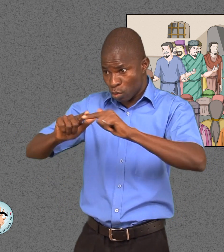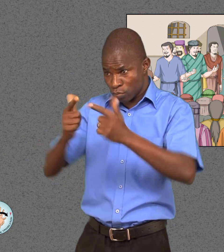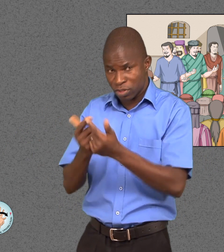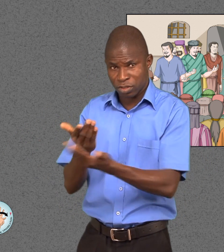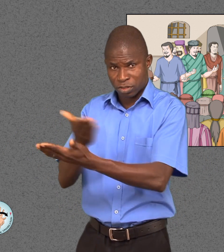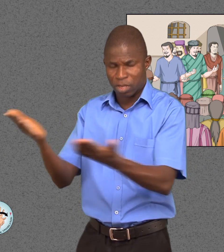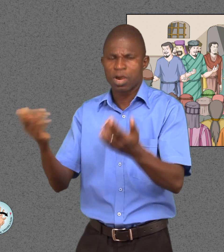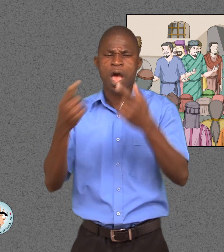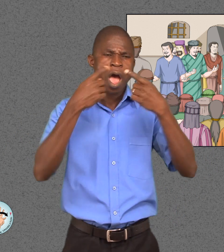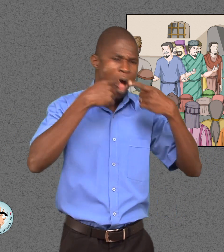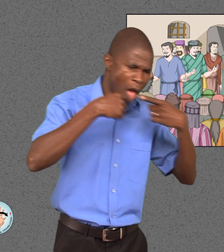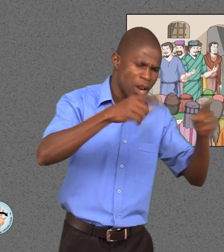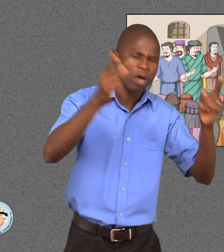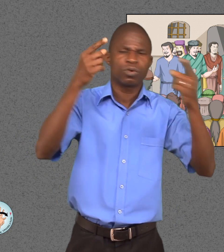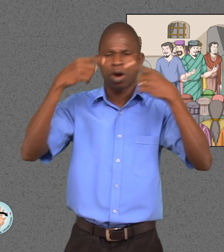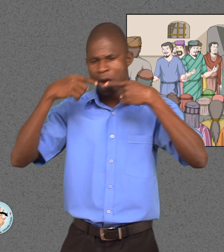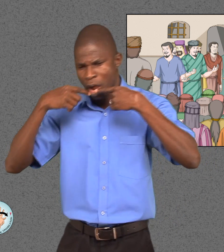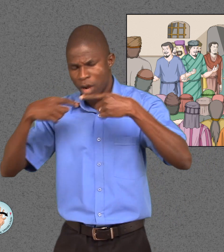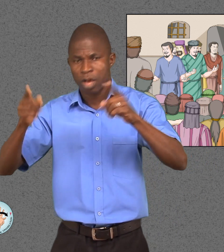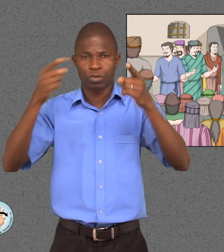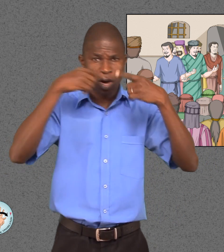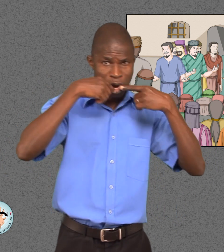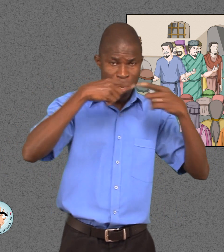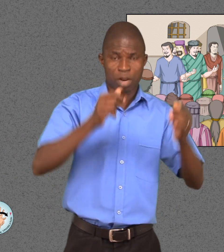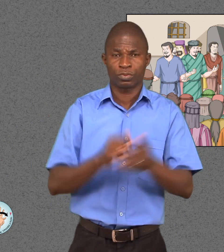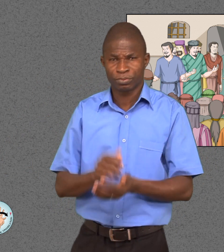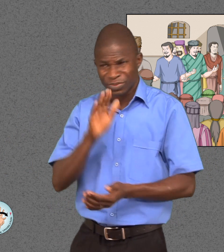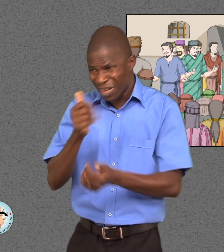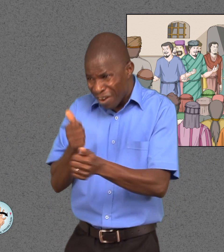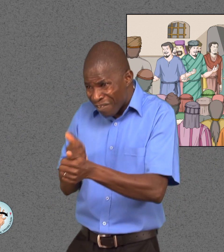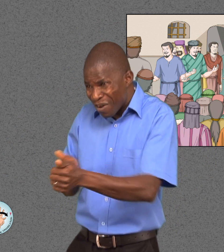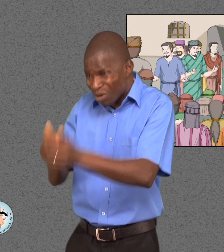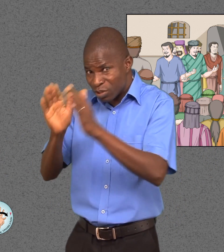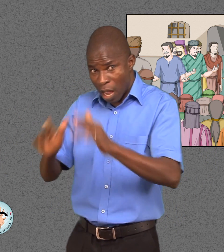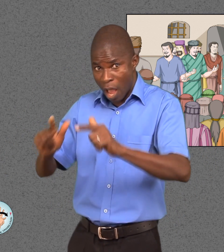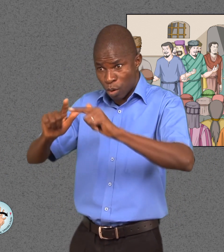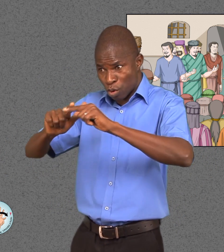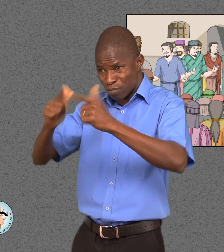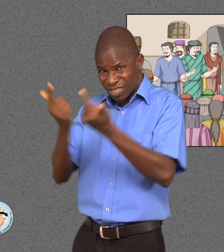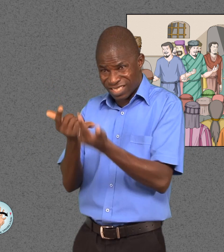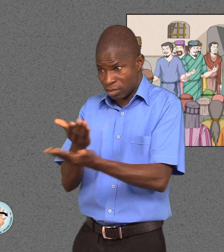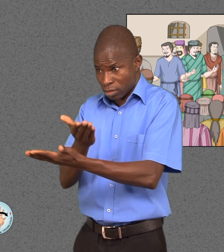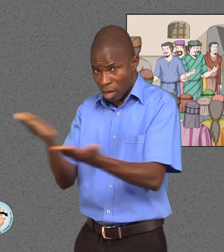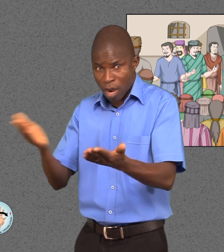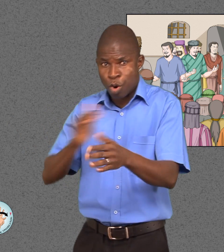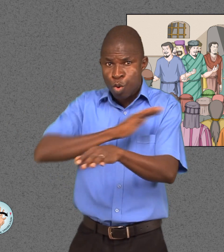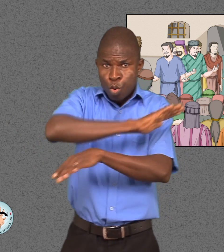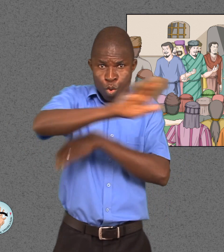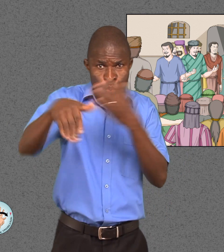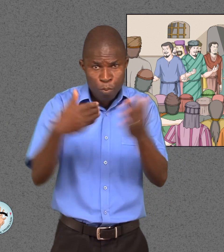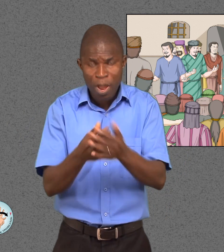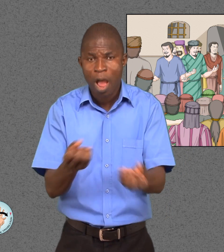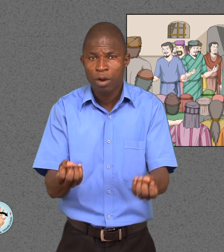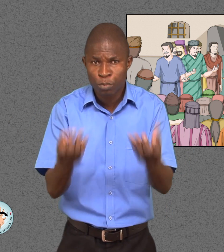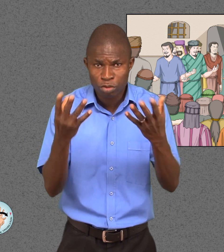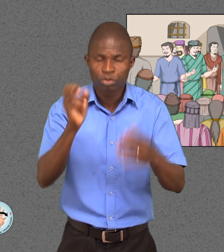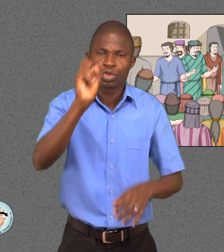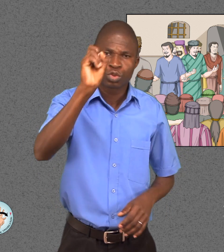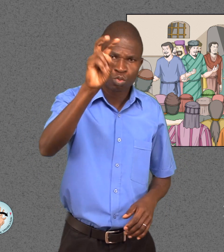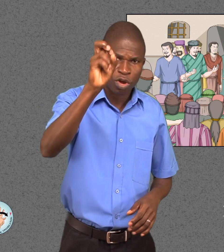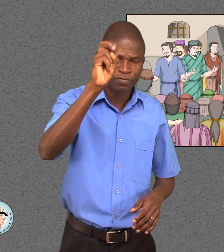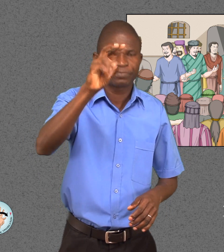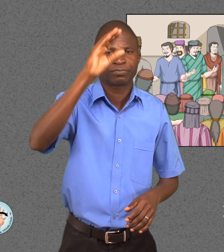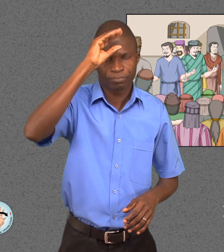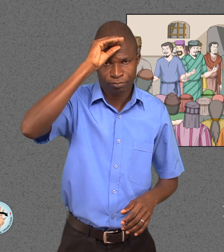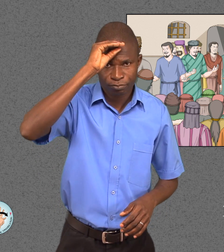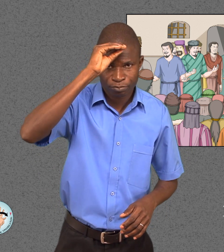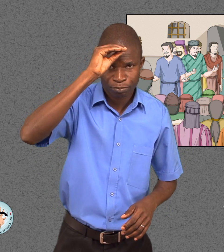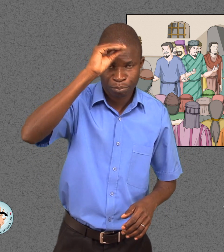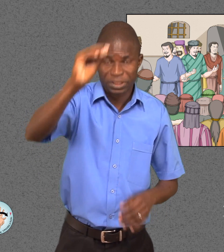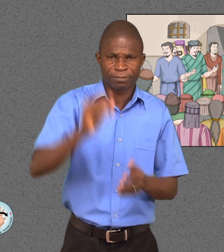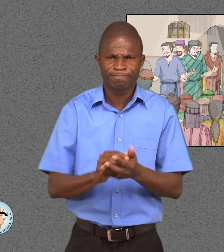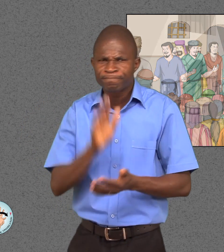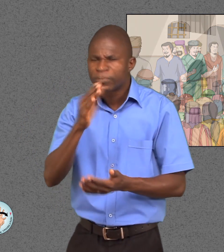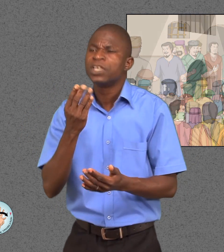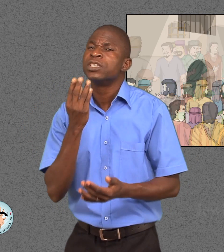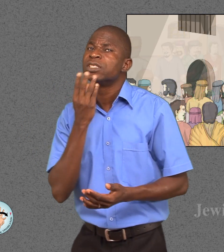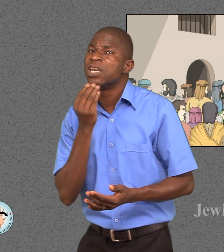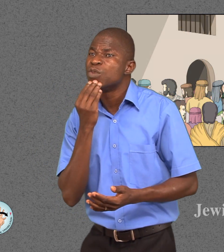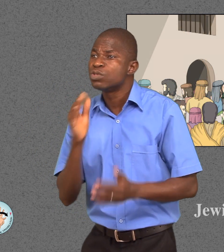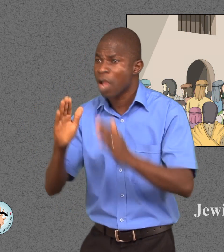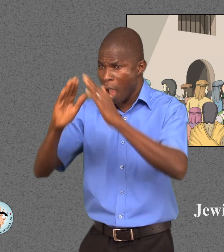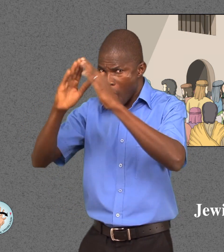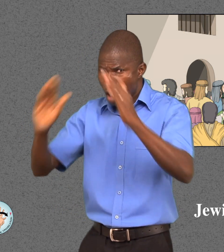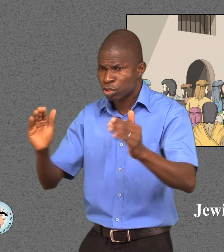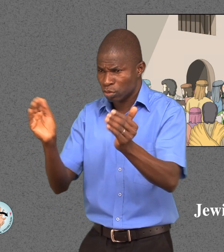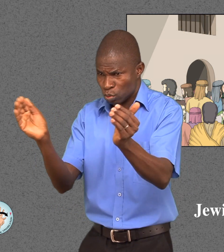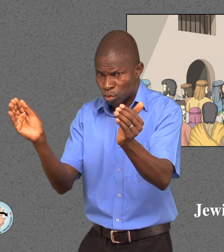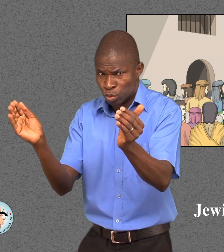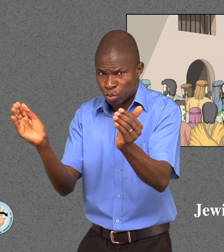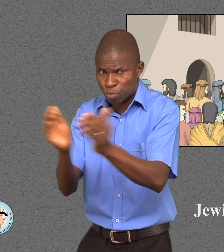There were about twelve men in all.